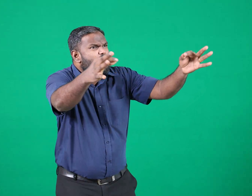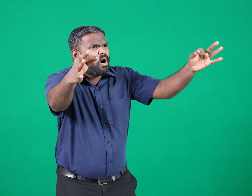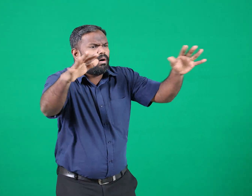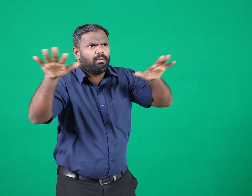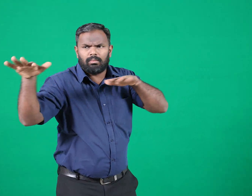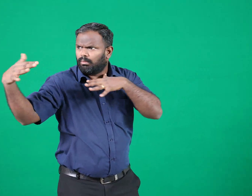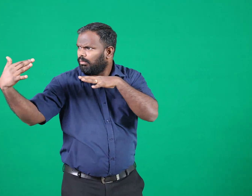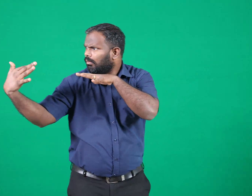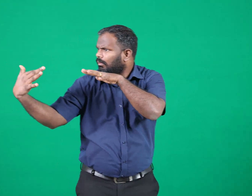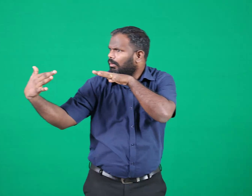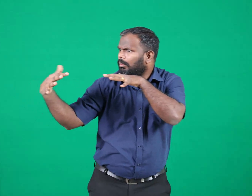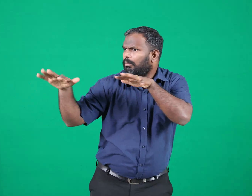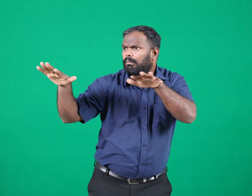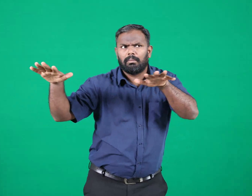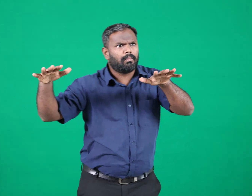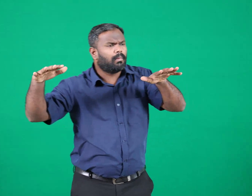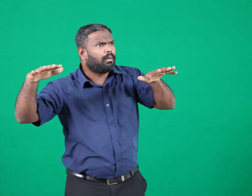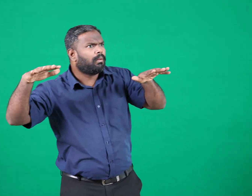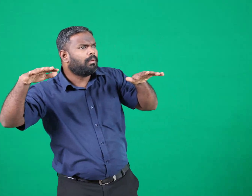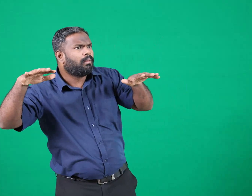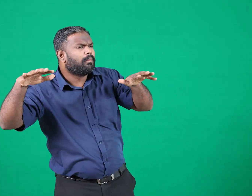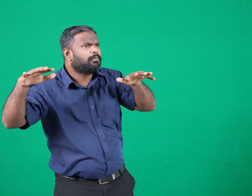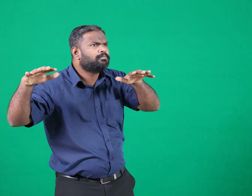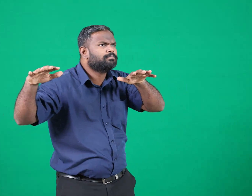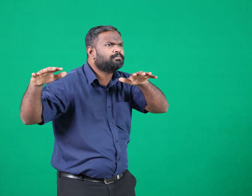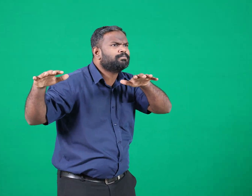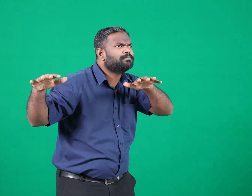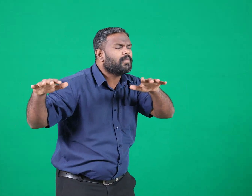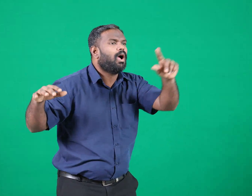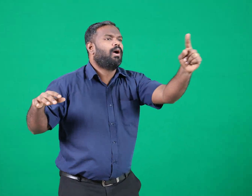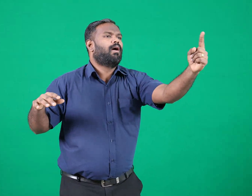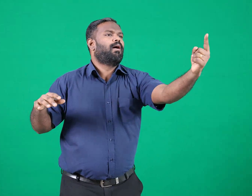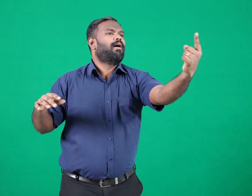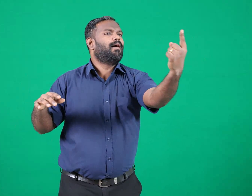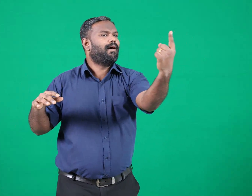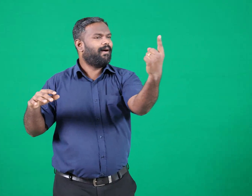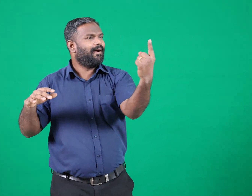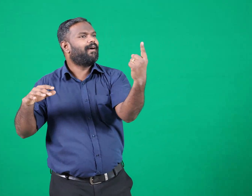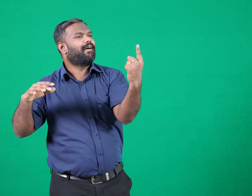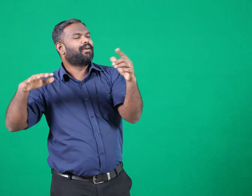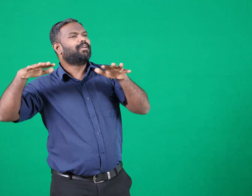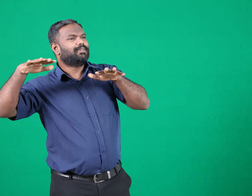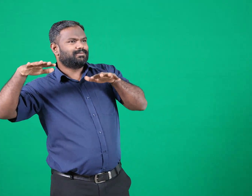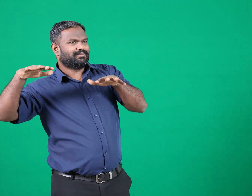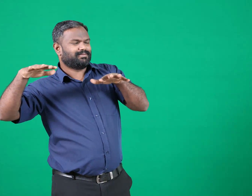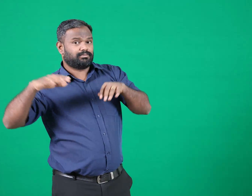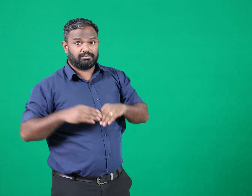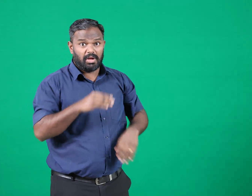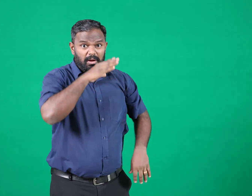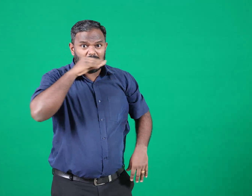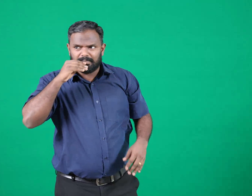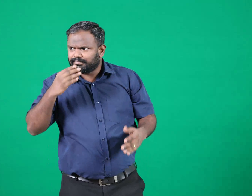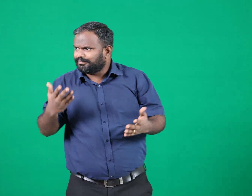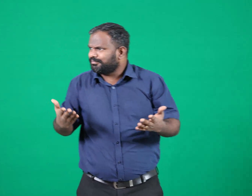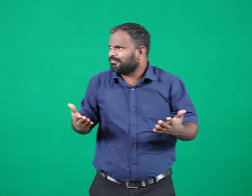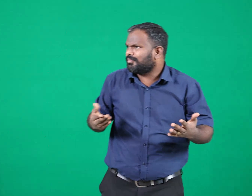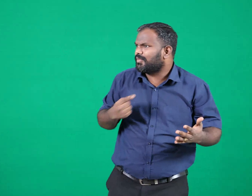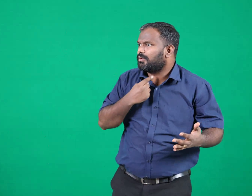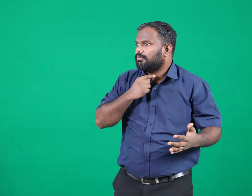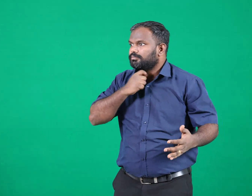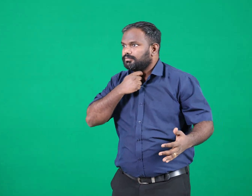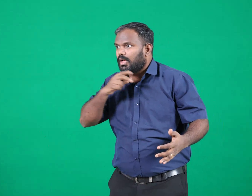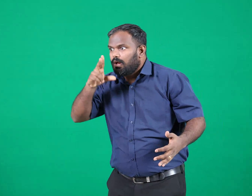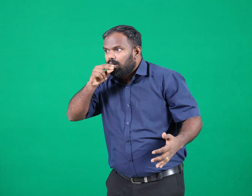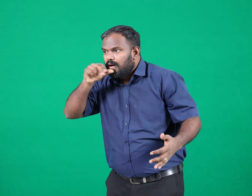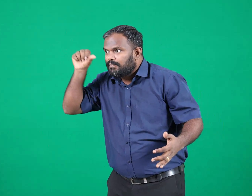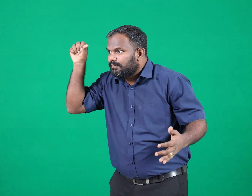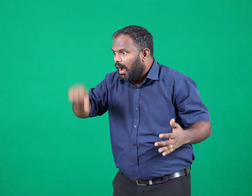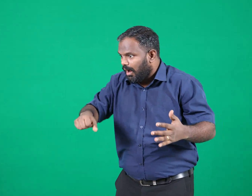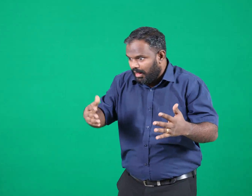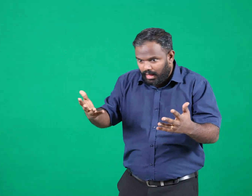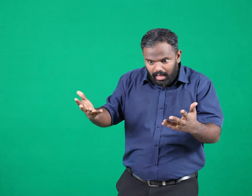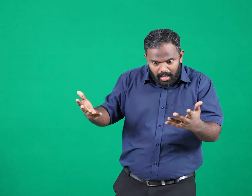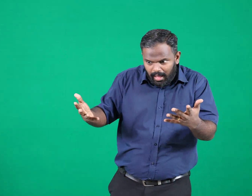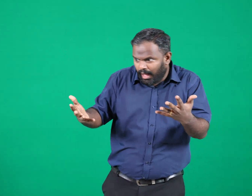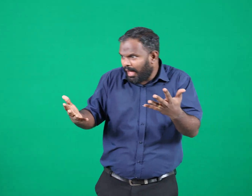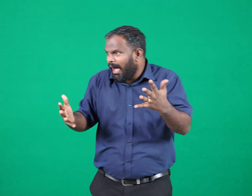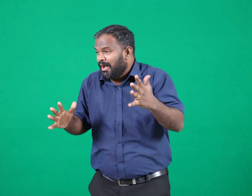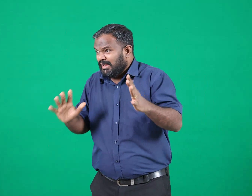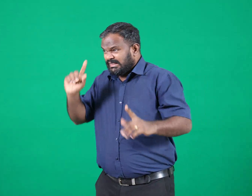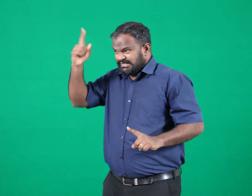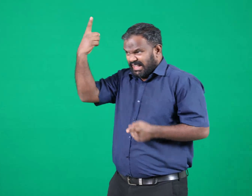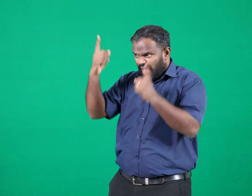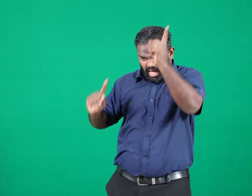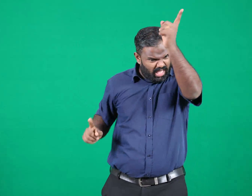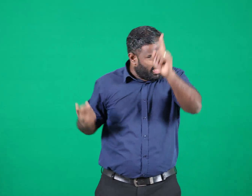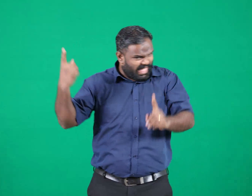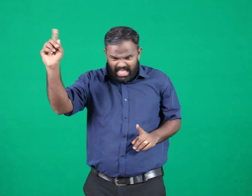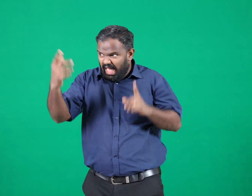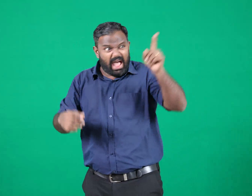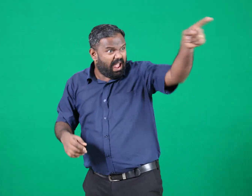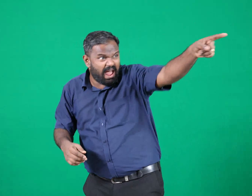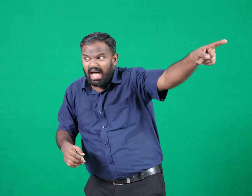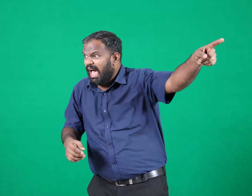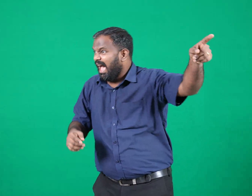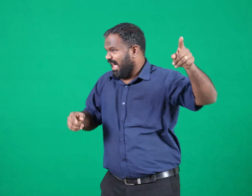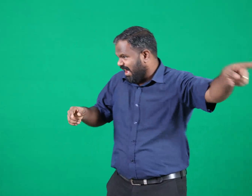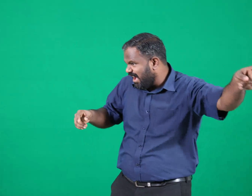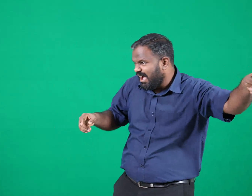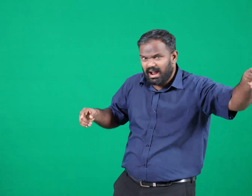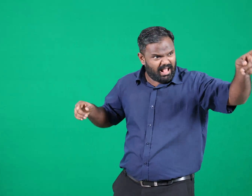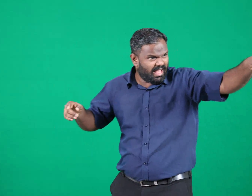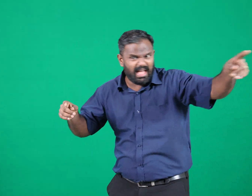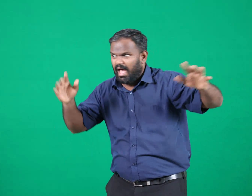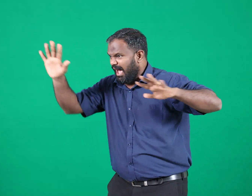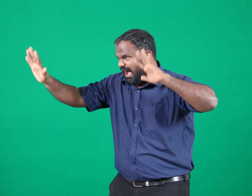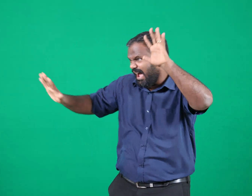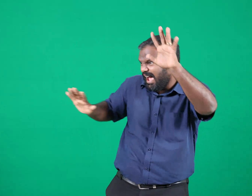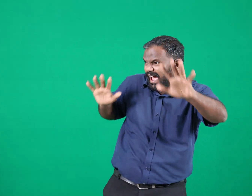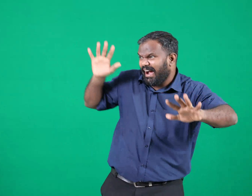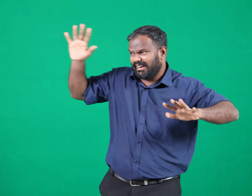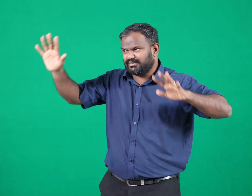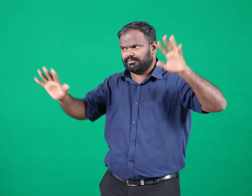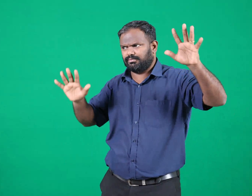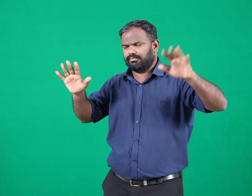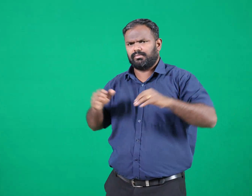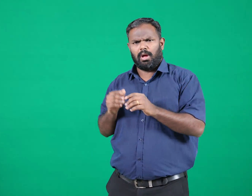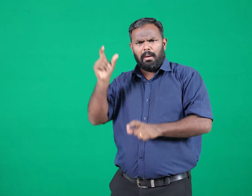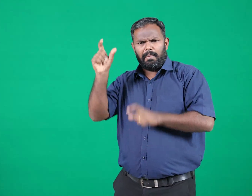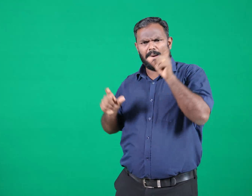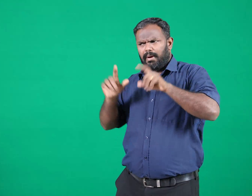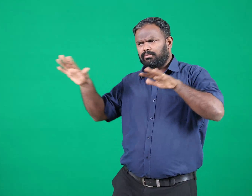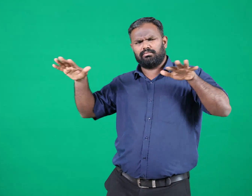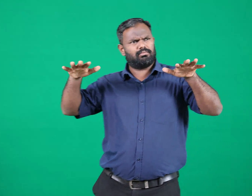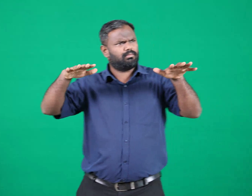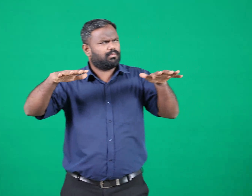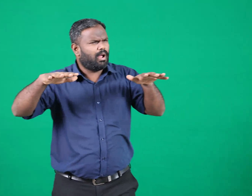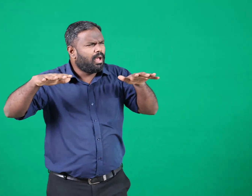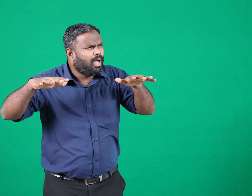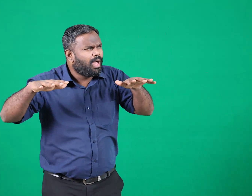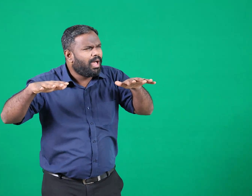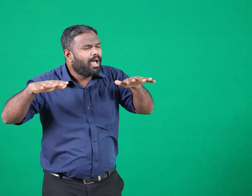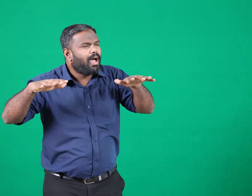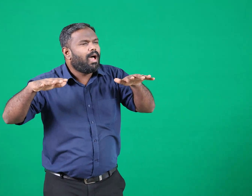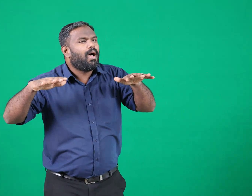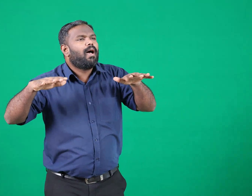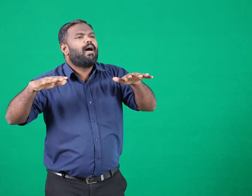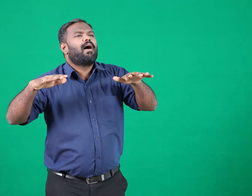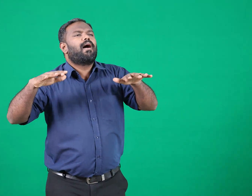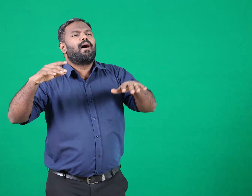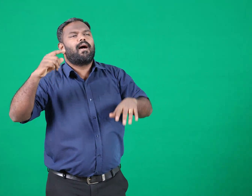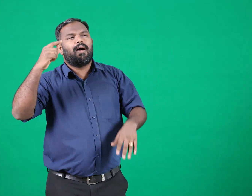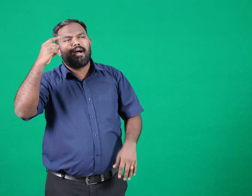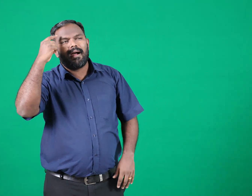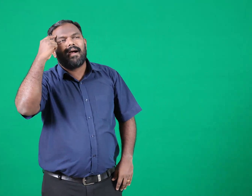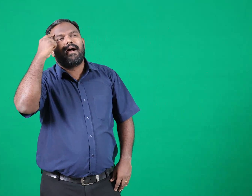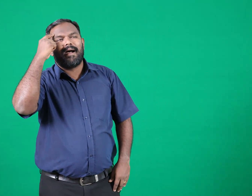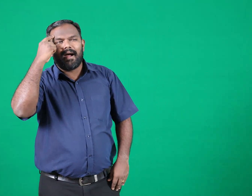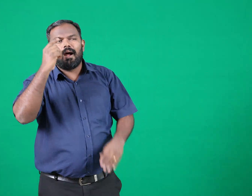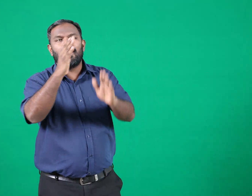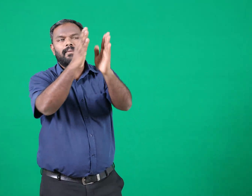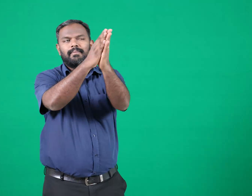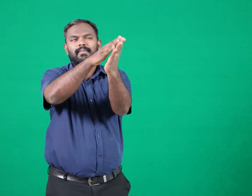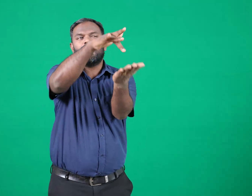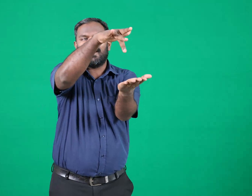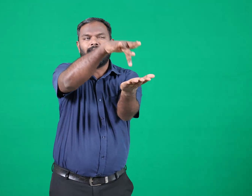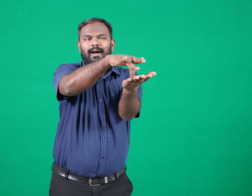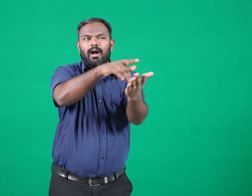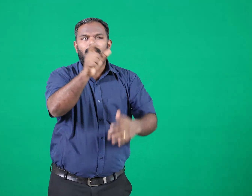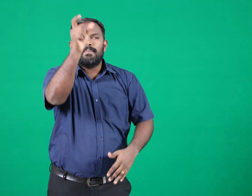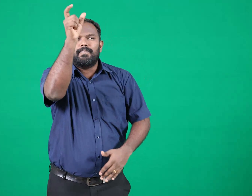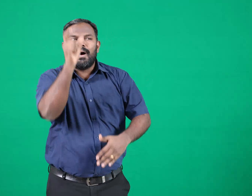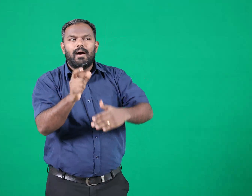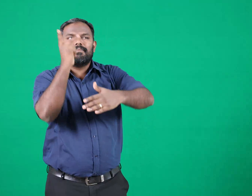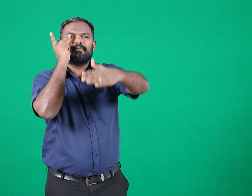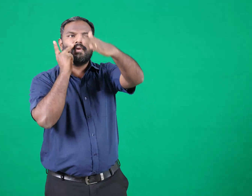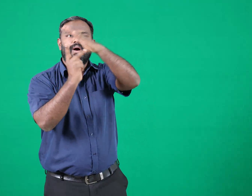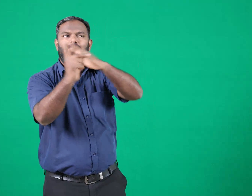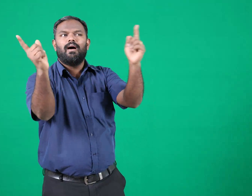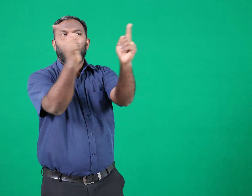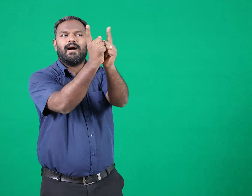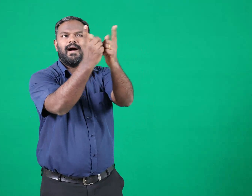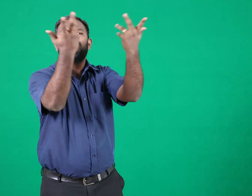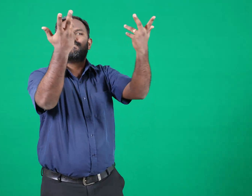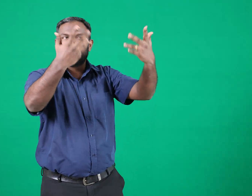When he came out and was unable to speak to them, they realized he had seen a vision in the temple.